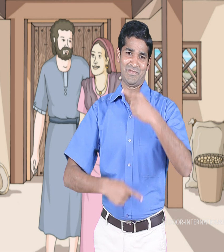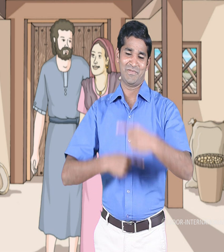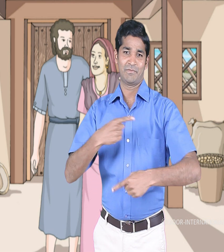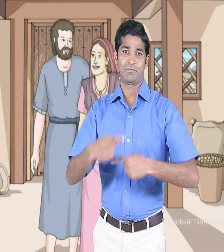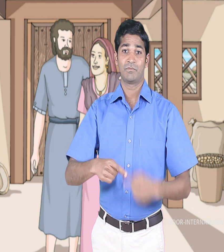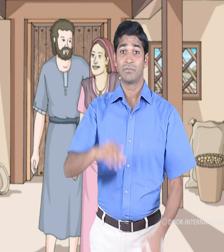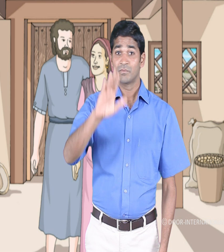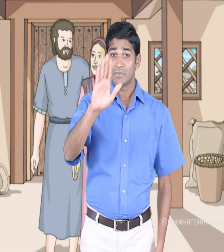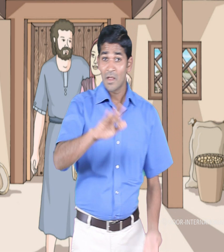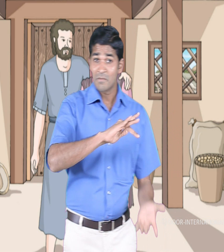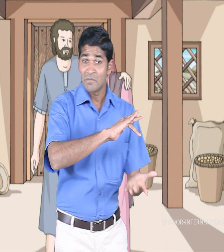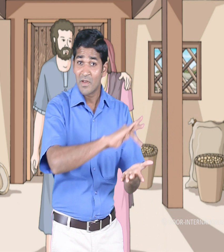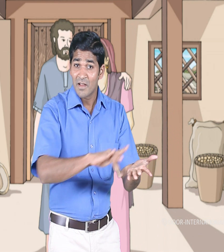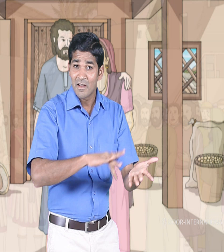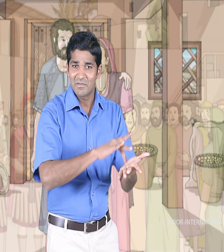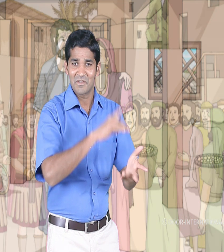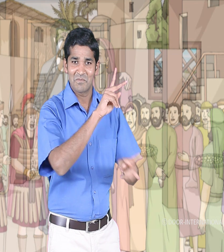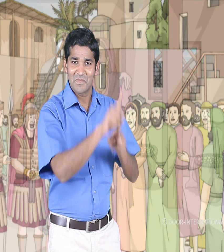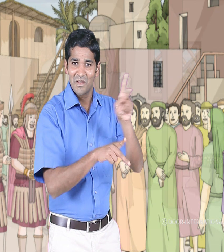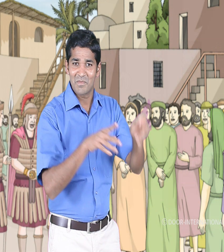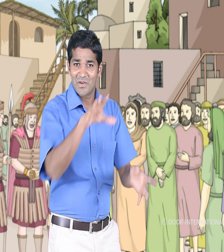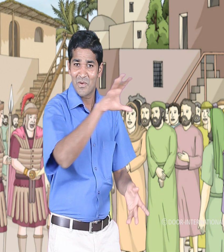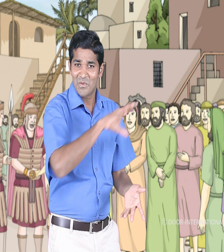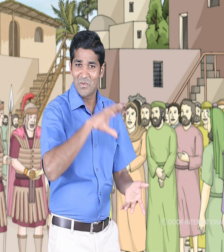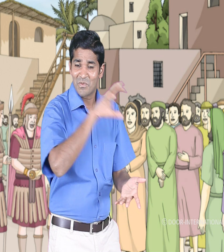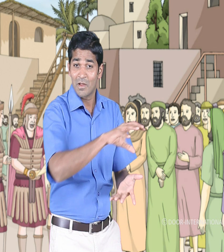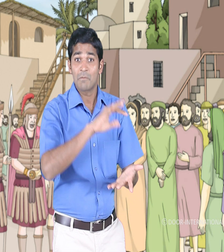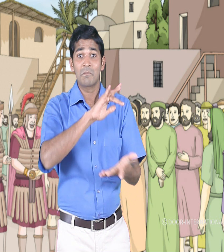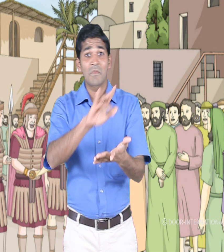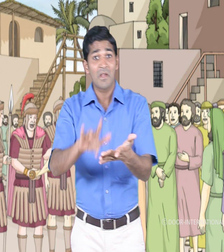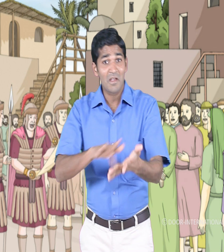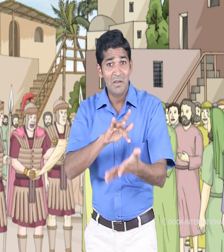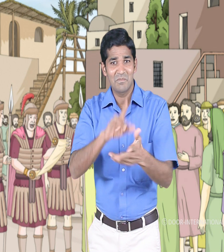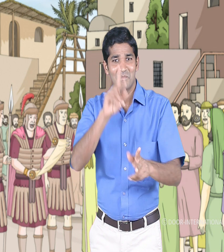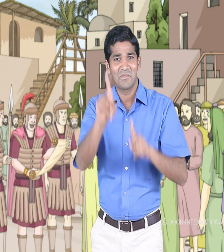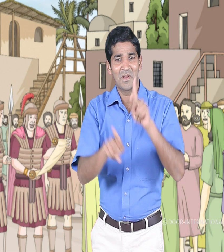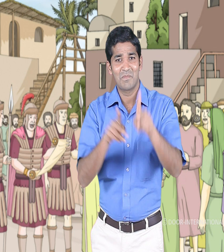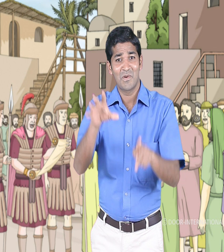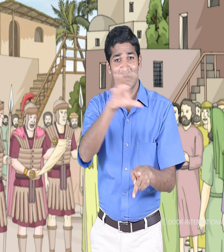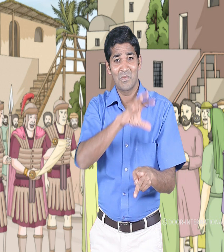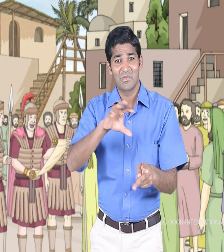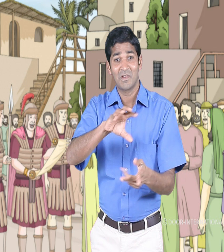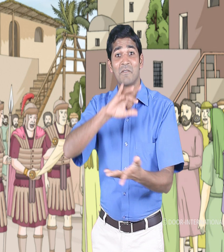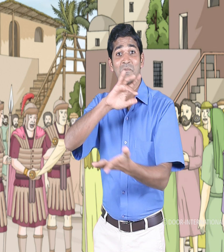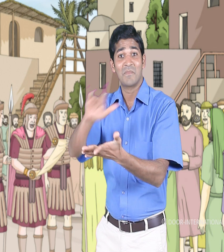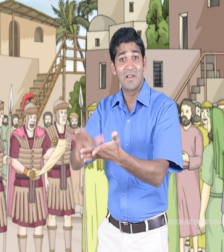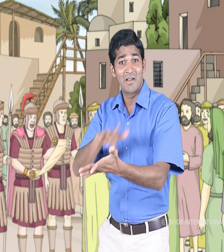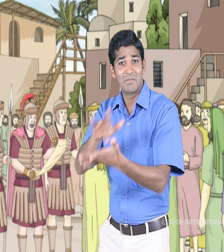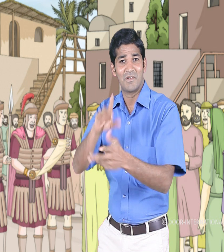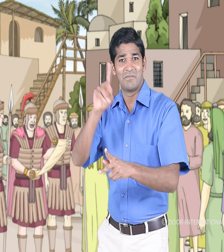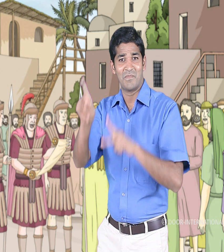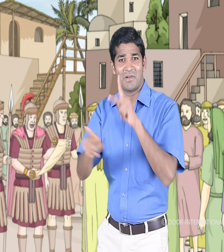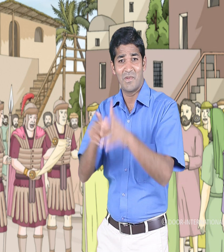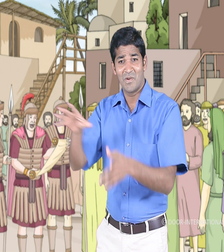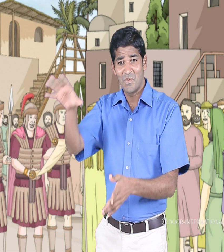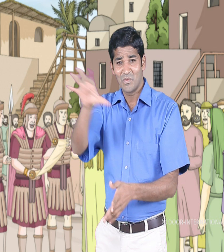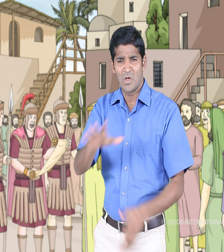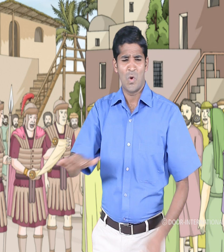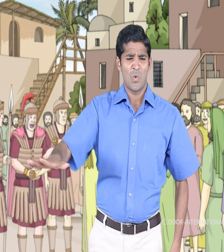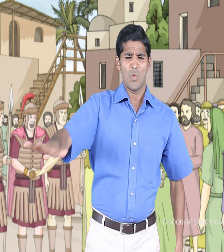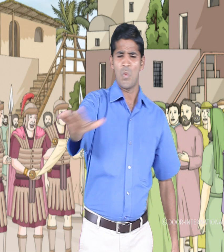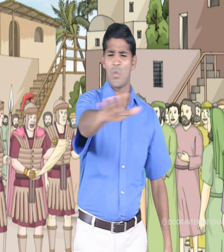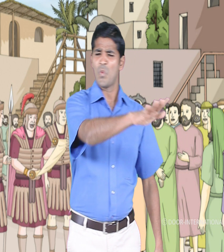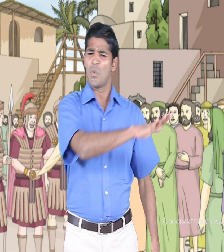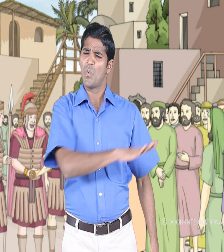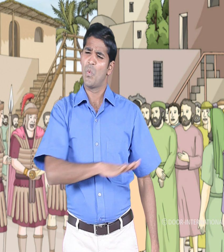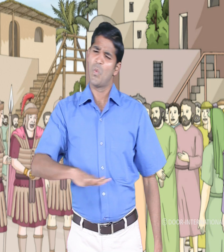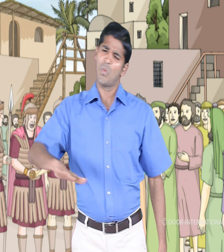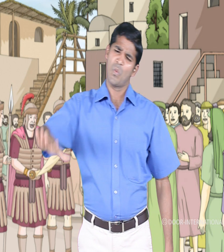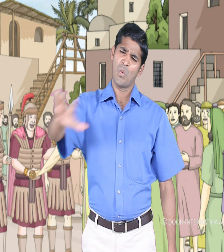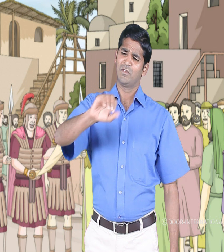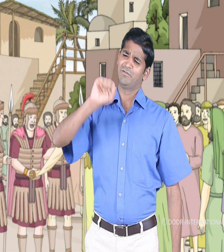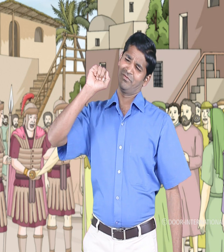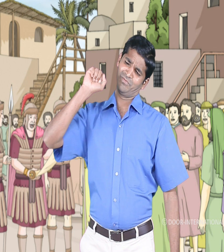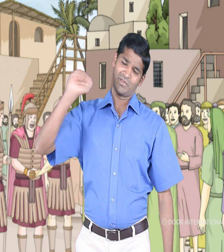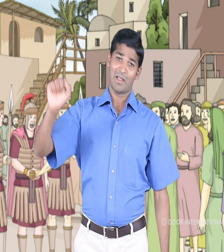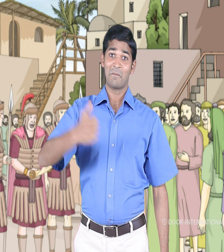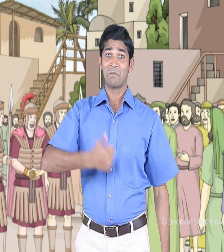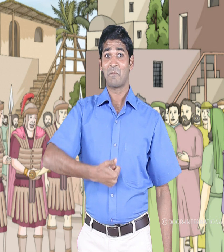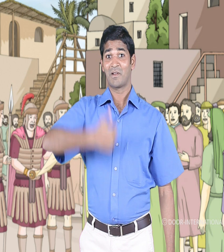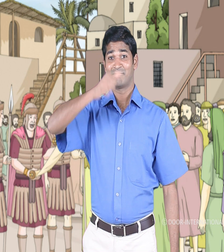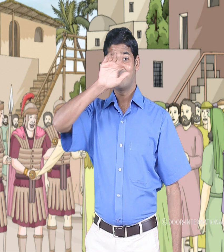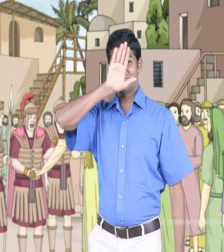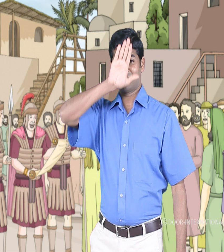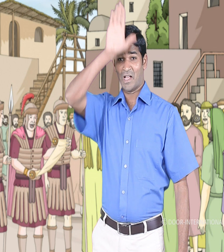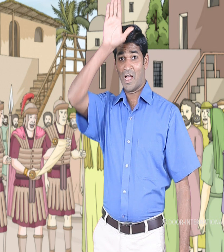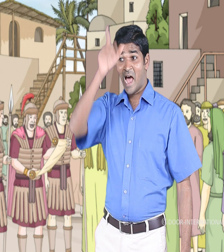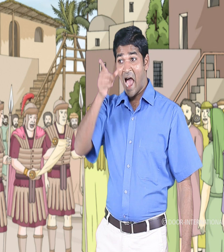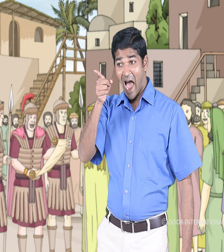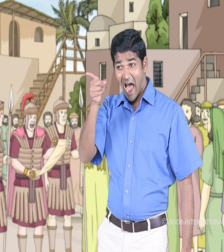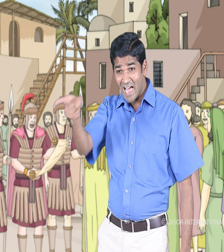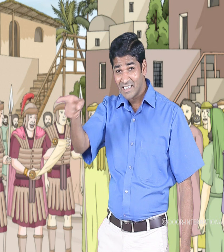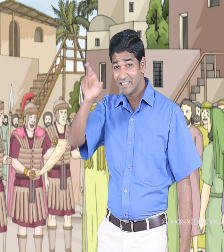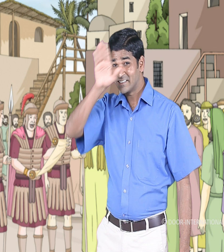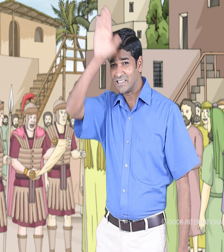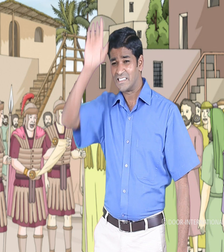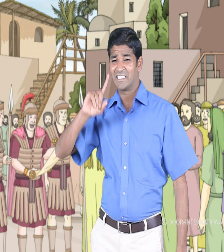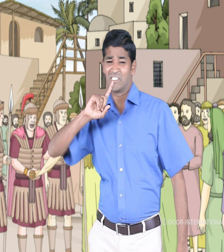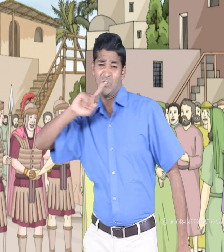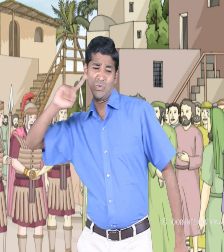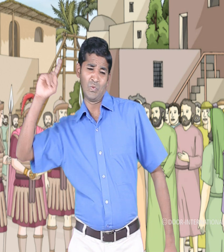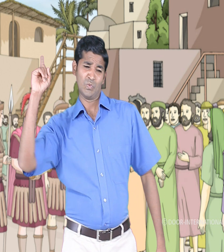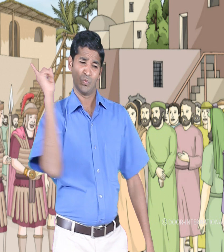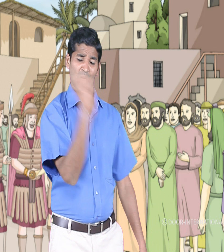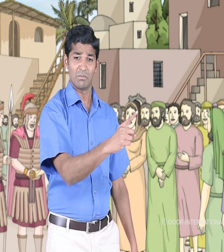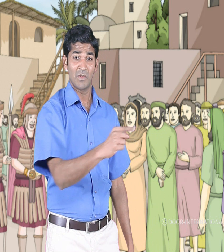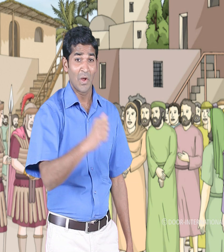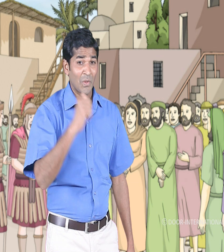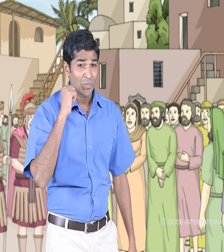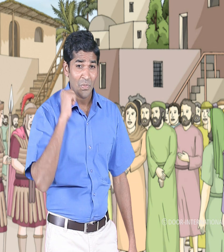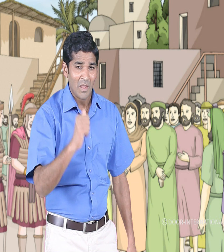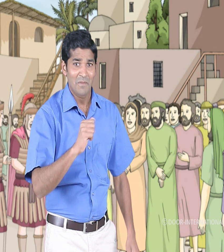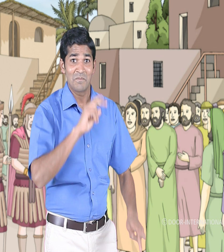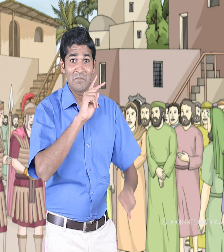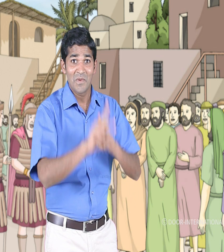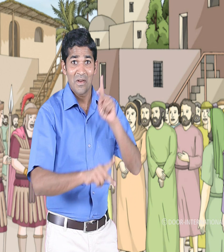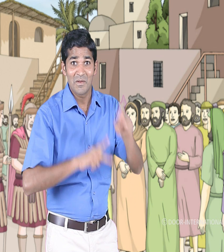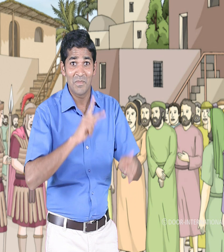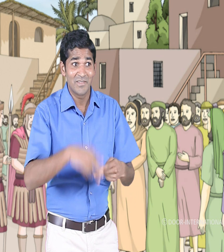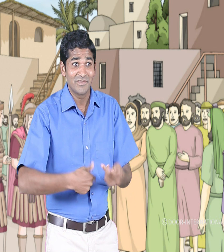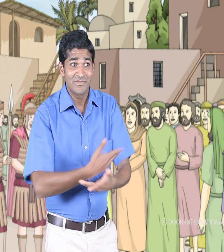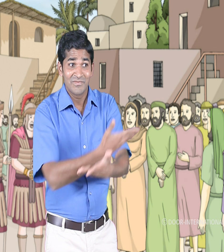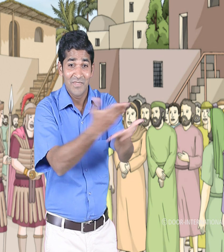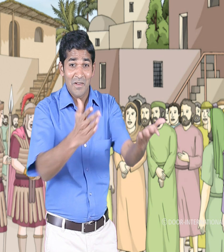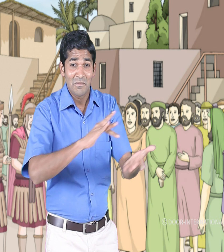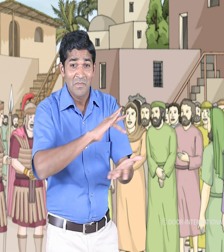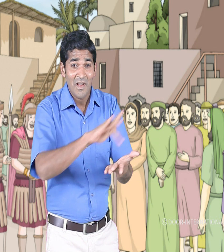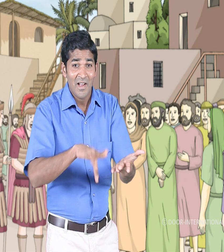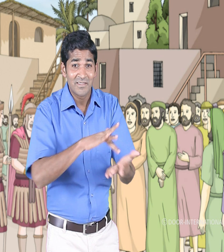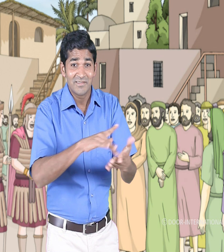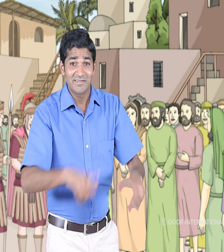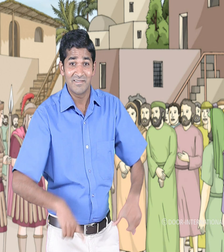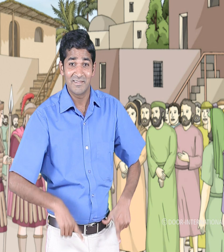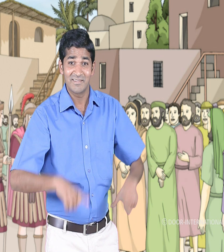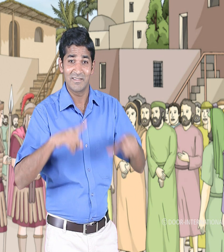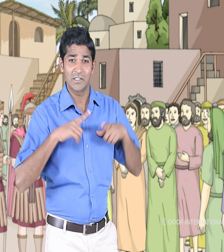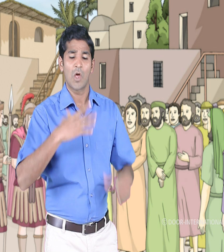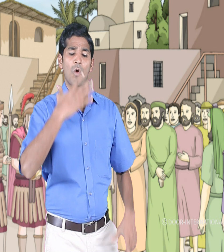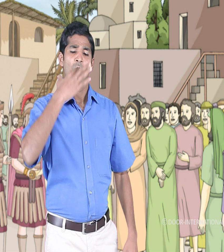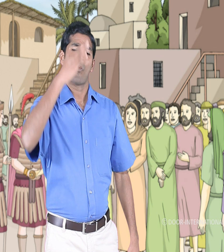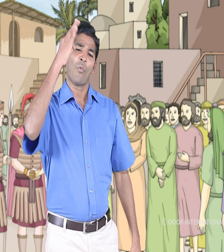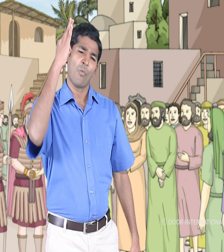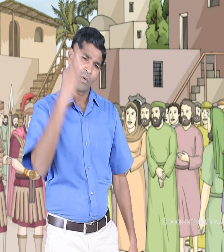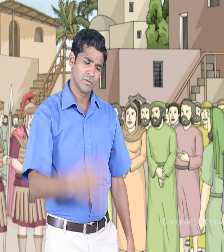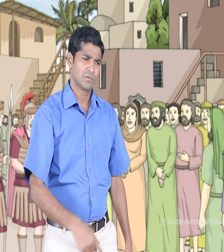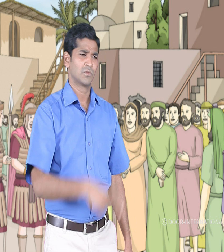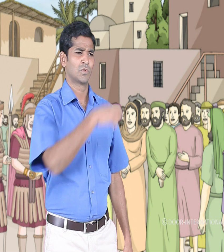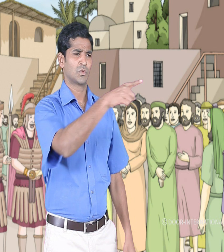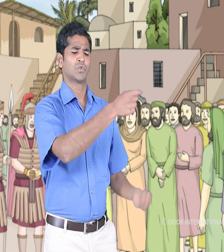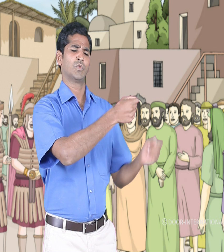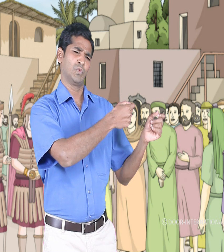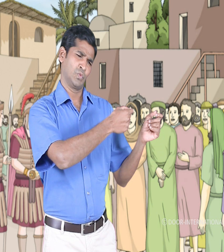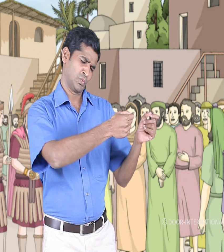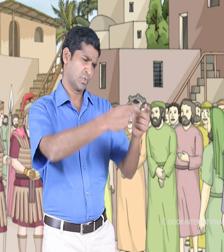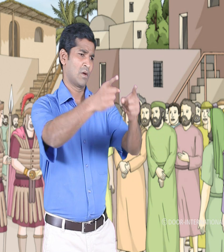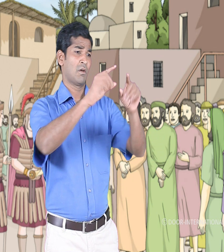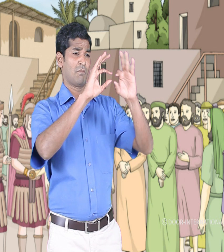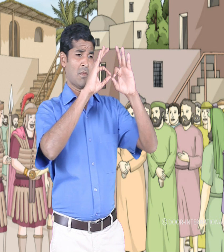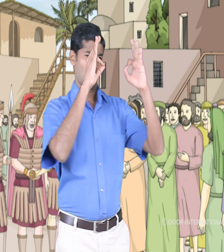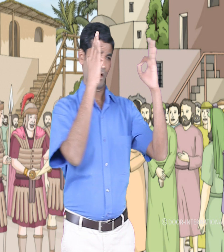Now in those days a decree went out from Caesar Augustus that a census should be taken of the whole empire.